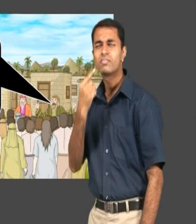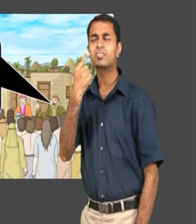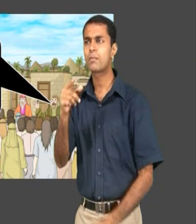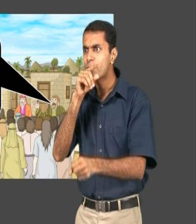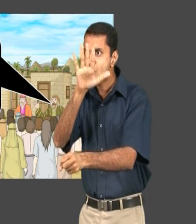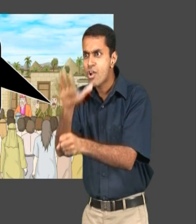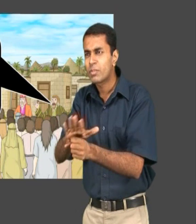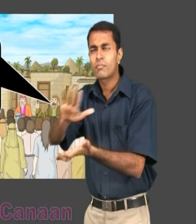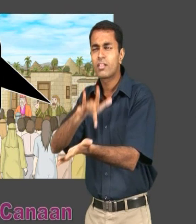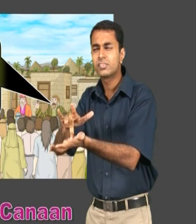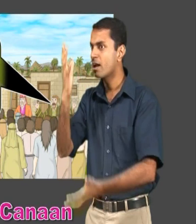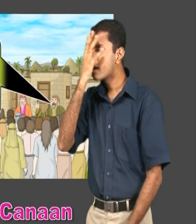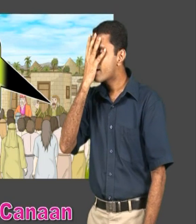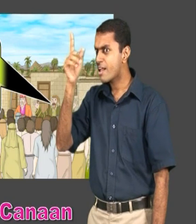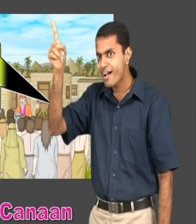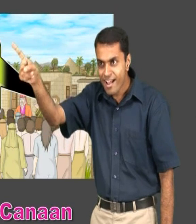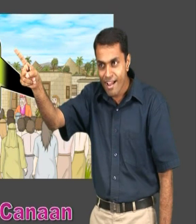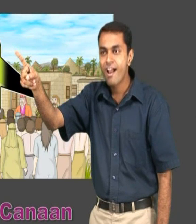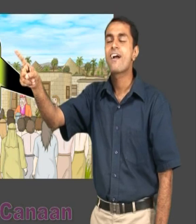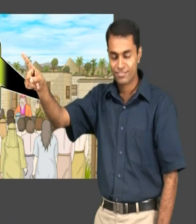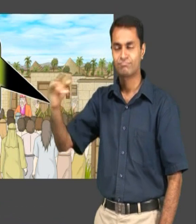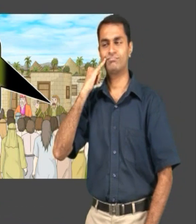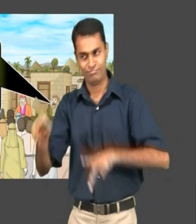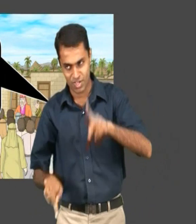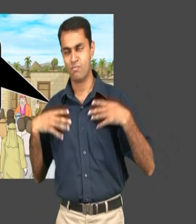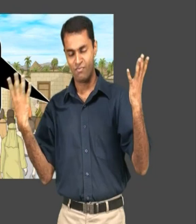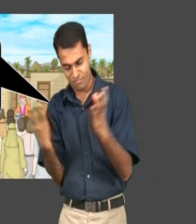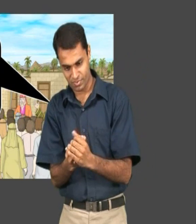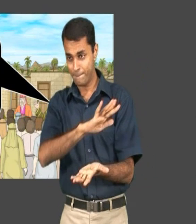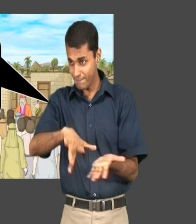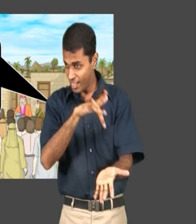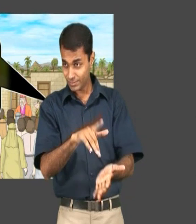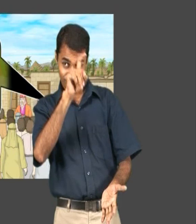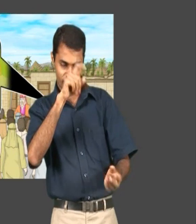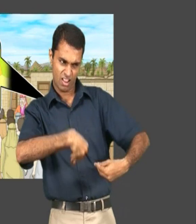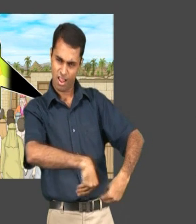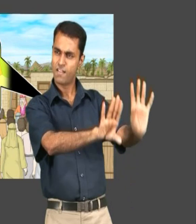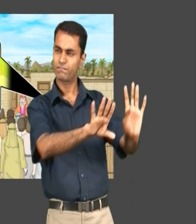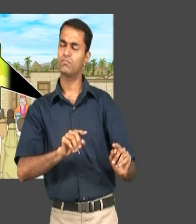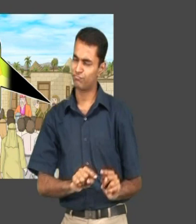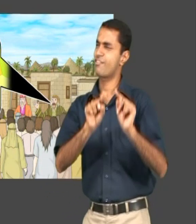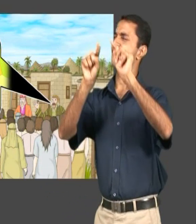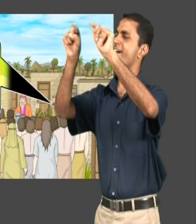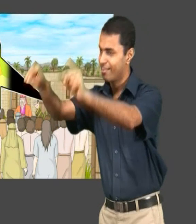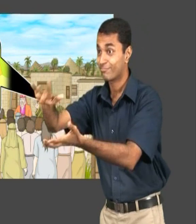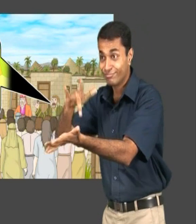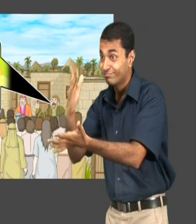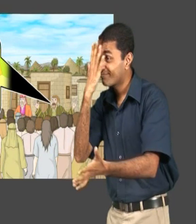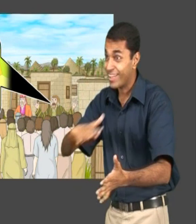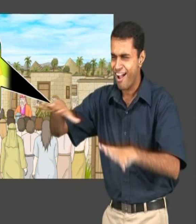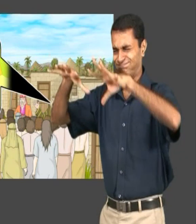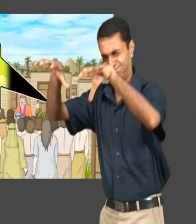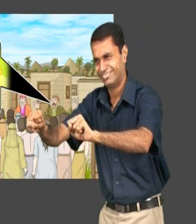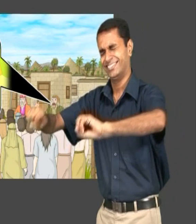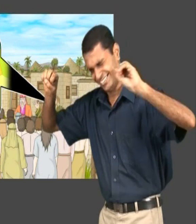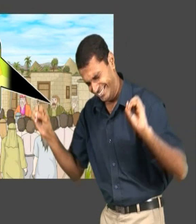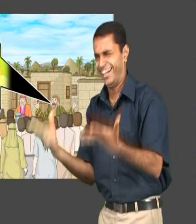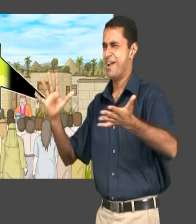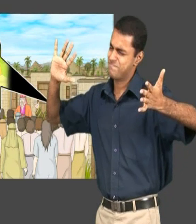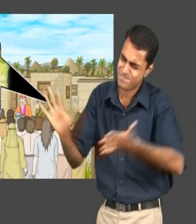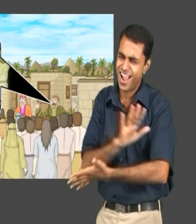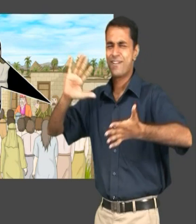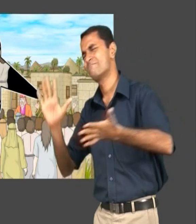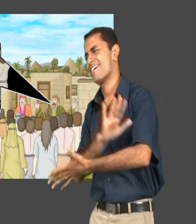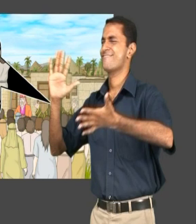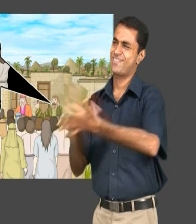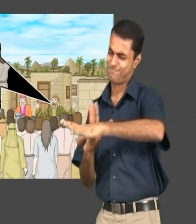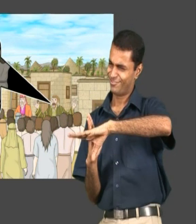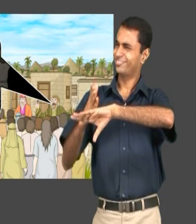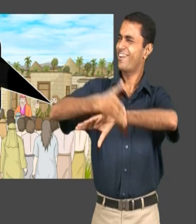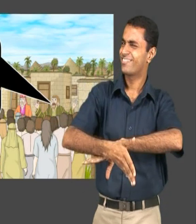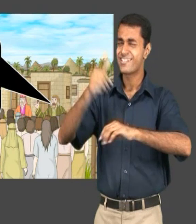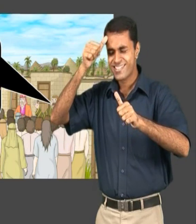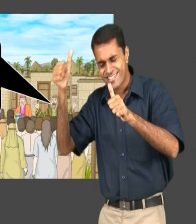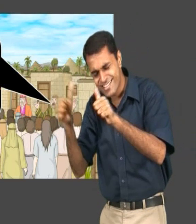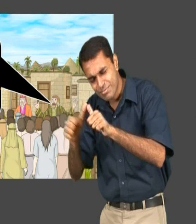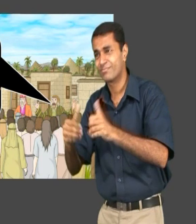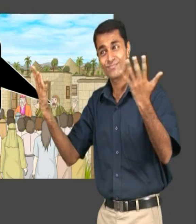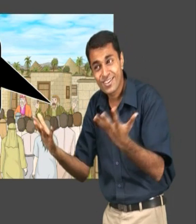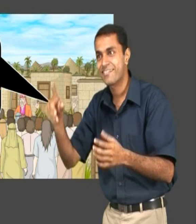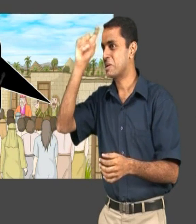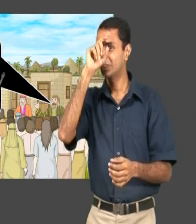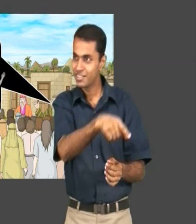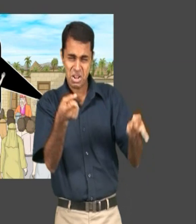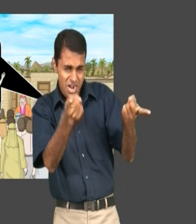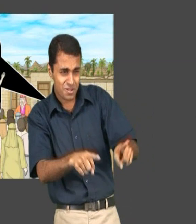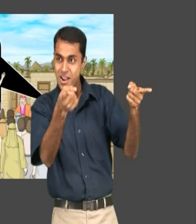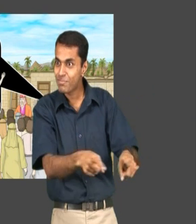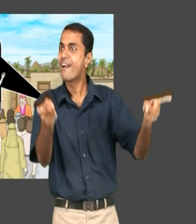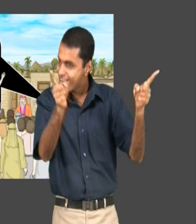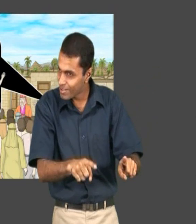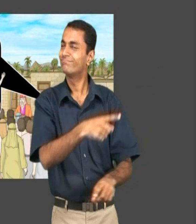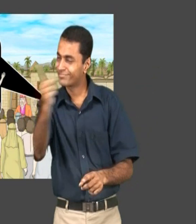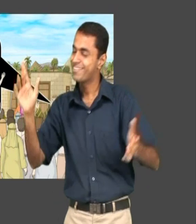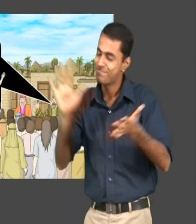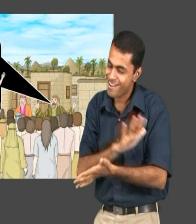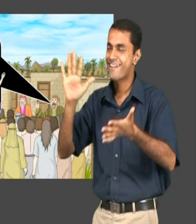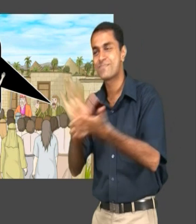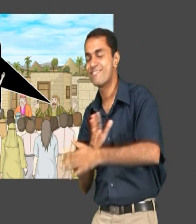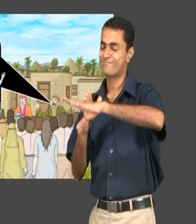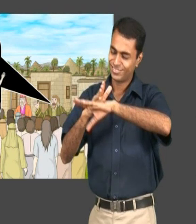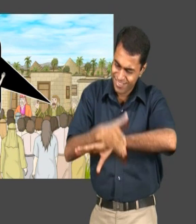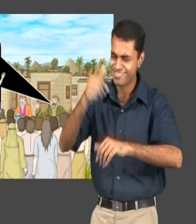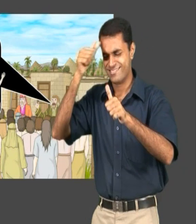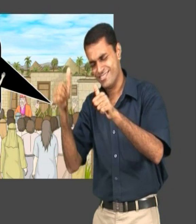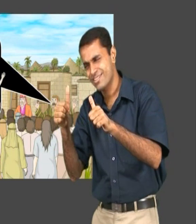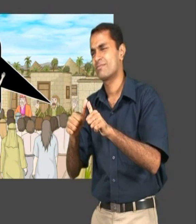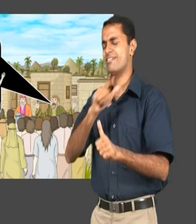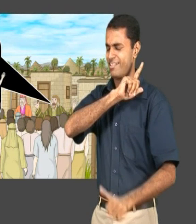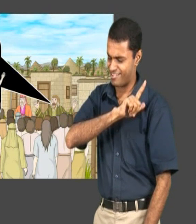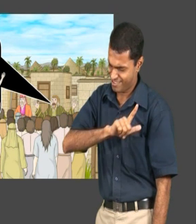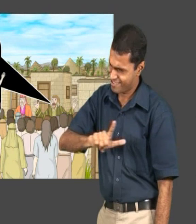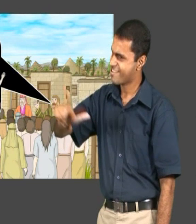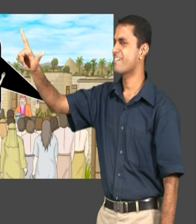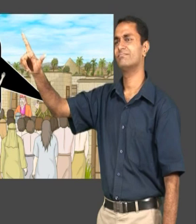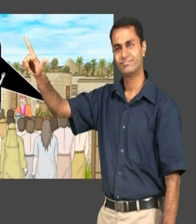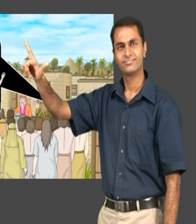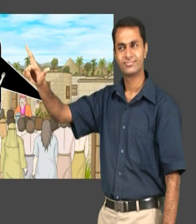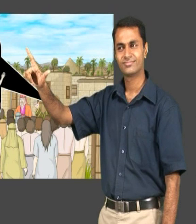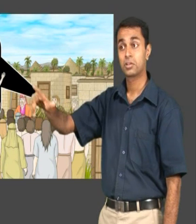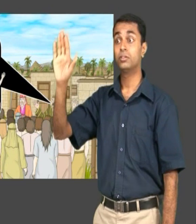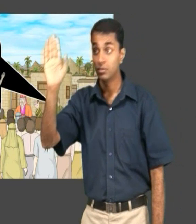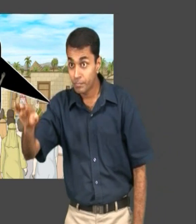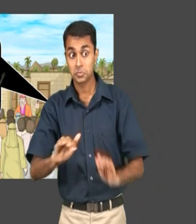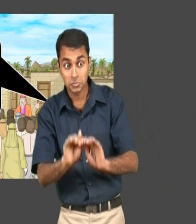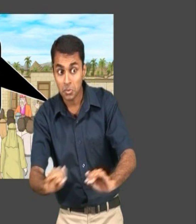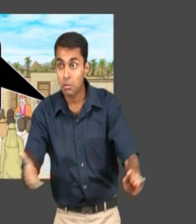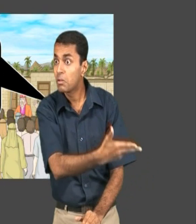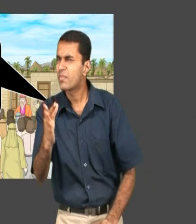When you enter the land that the LORD will give you as He promised, you are to keep this service.